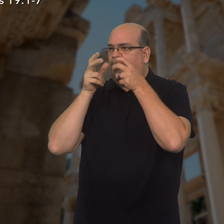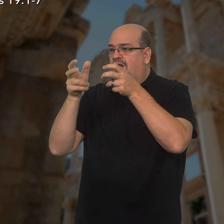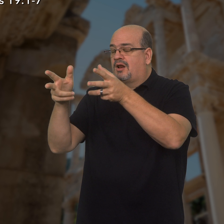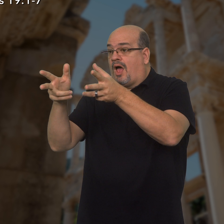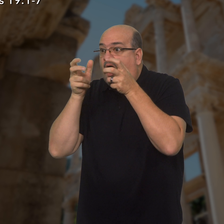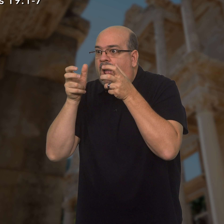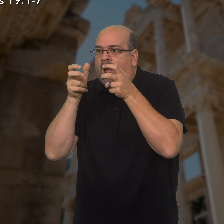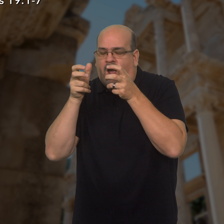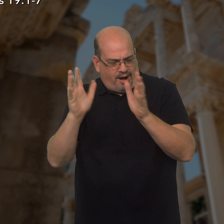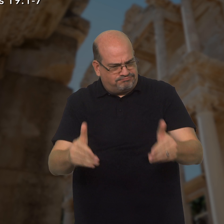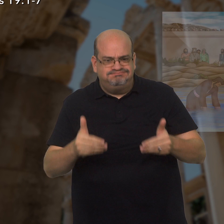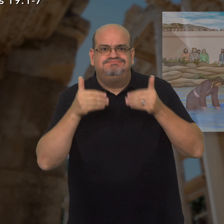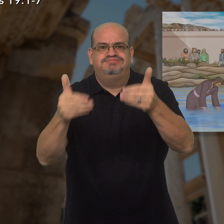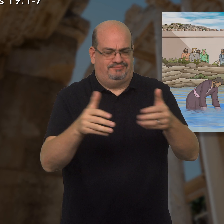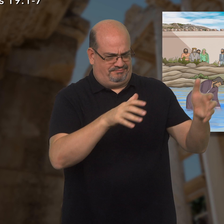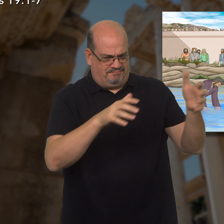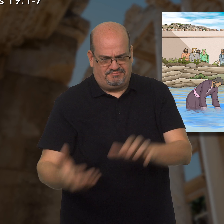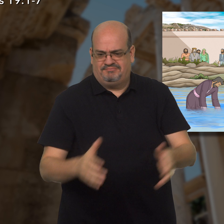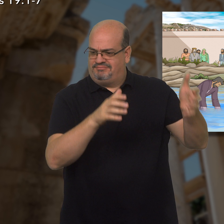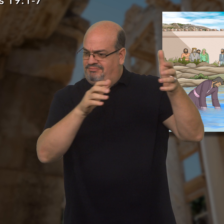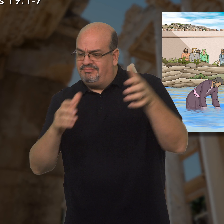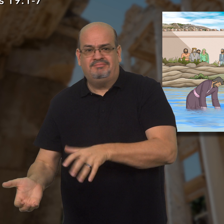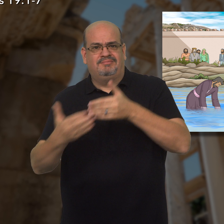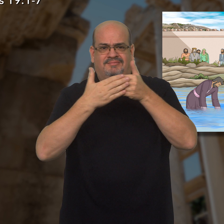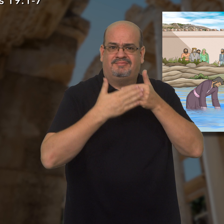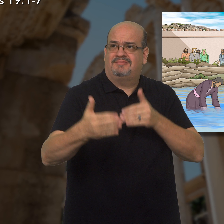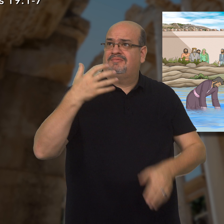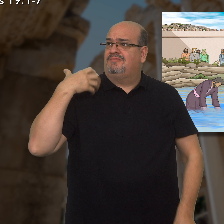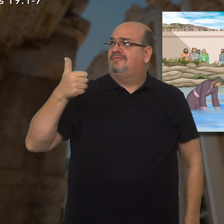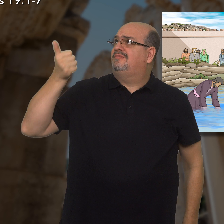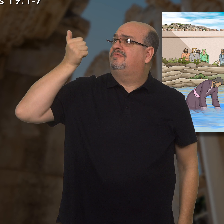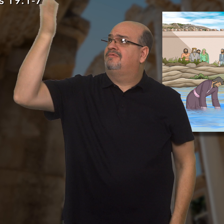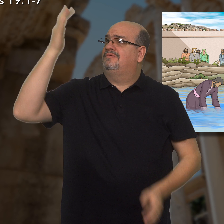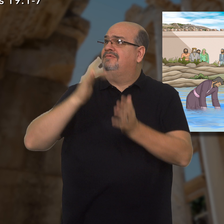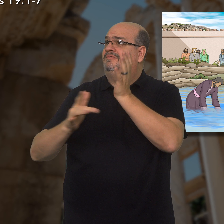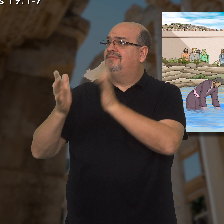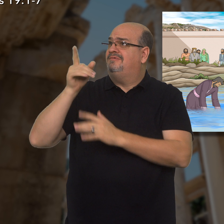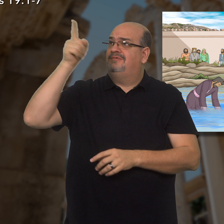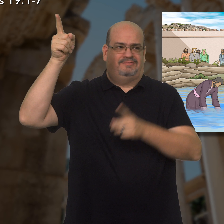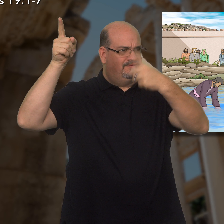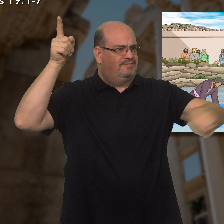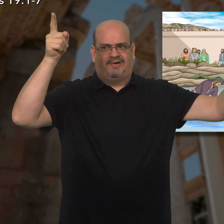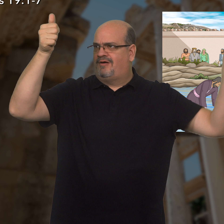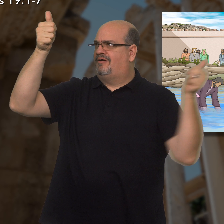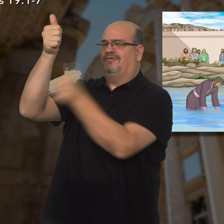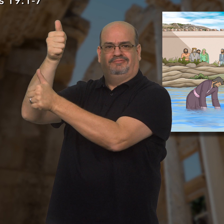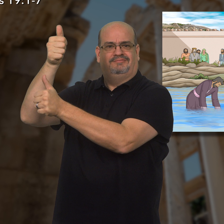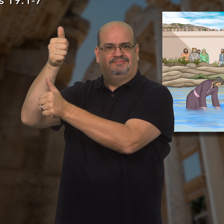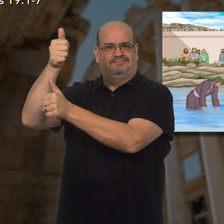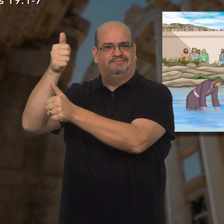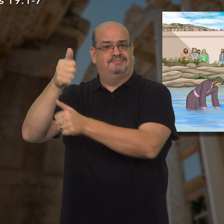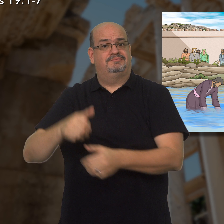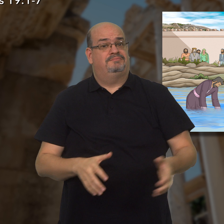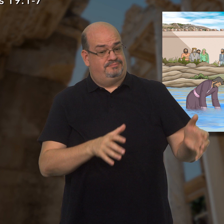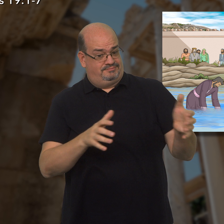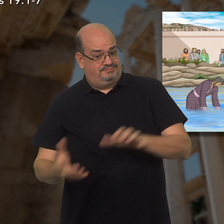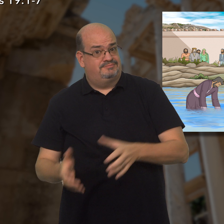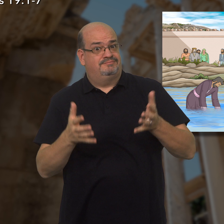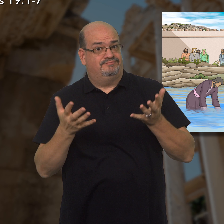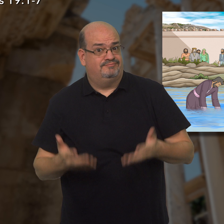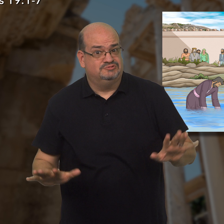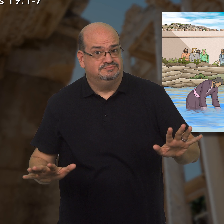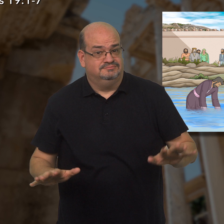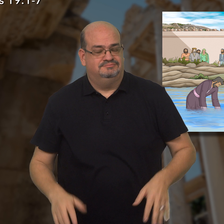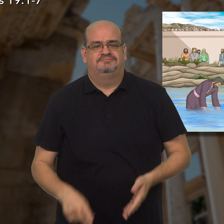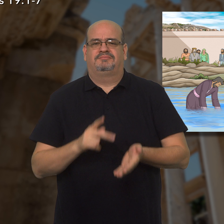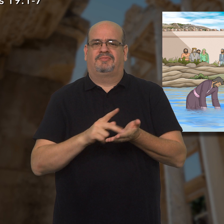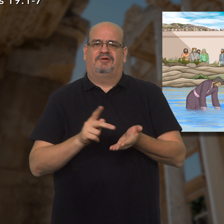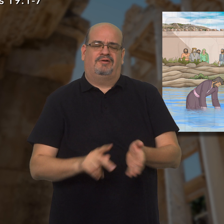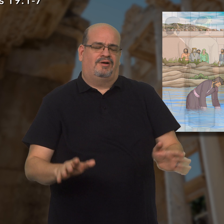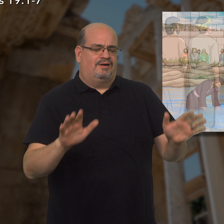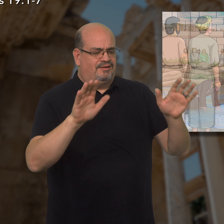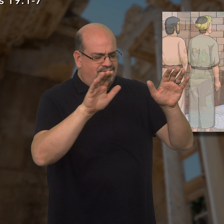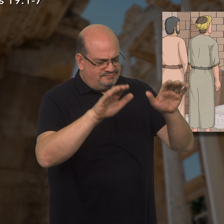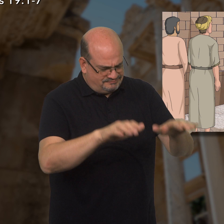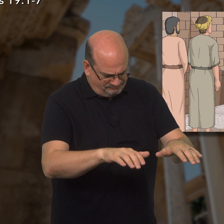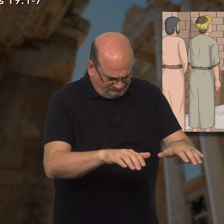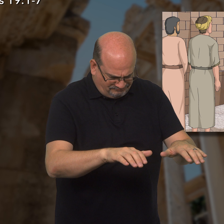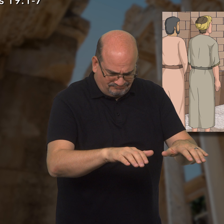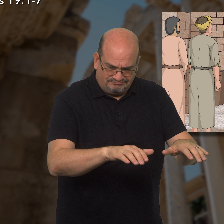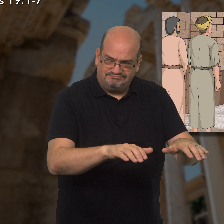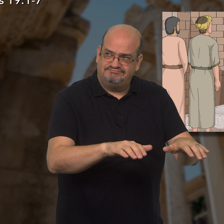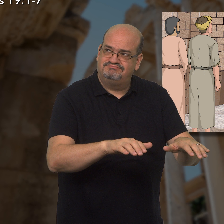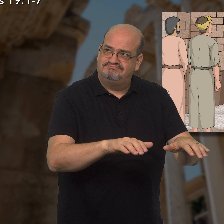On hearing this, they were baptized into the name of the Lord Jesus.